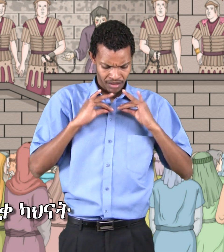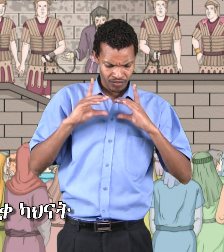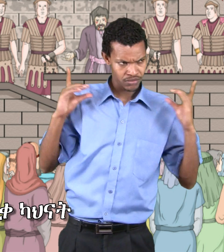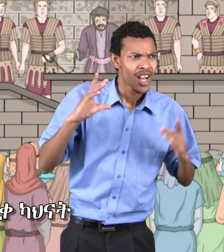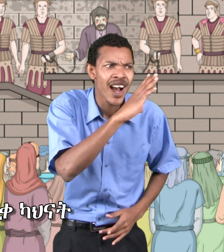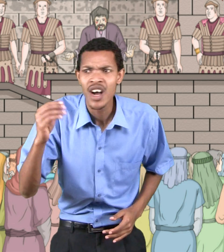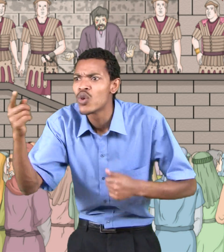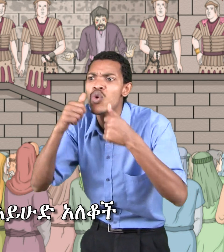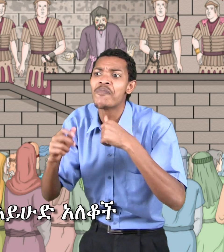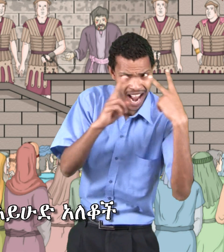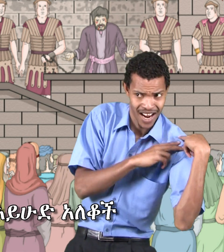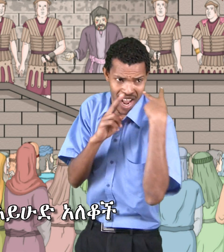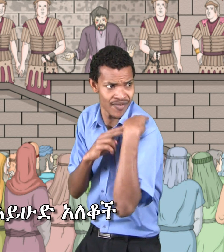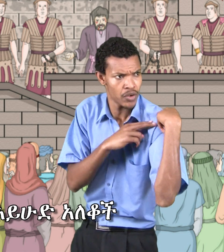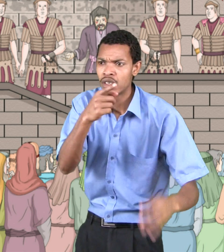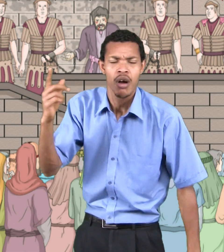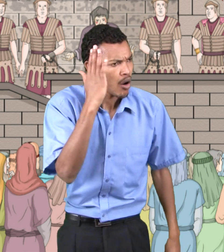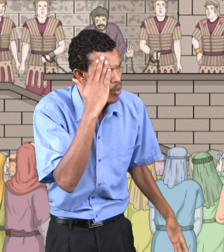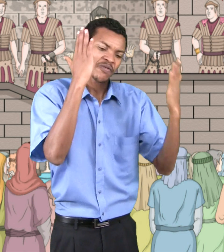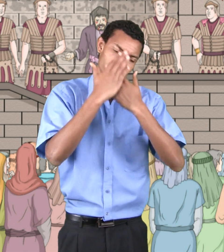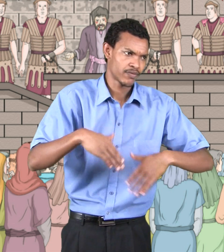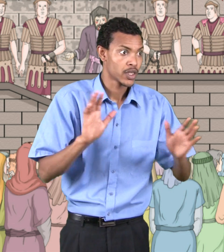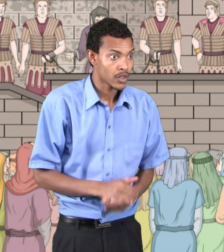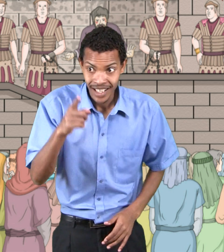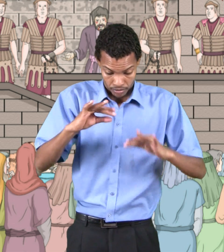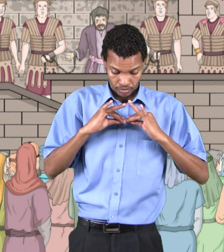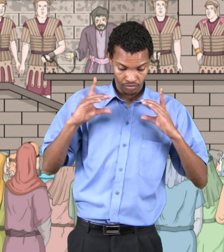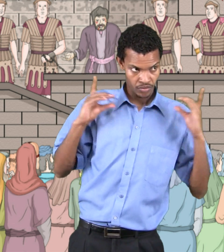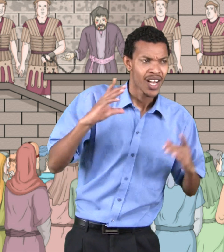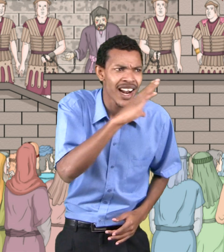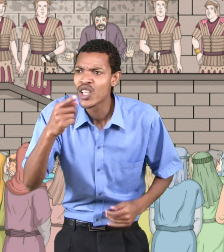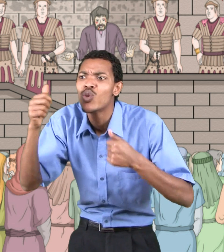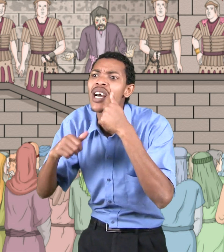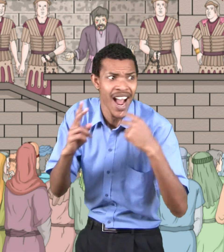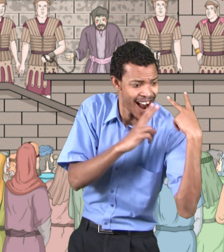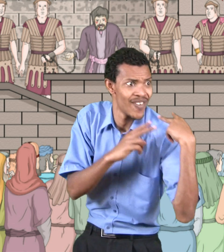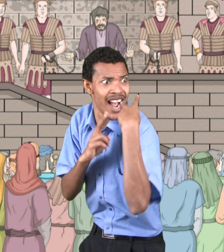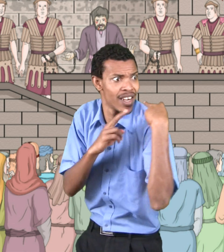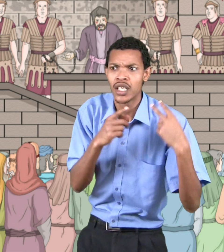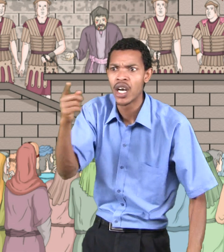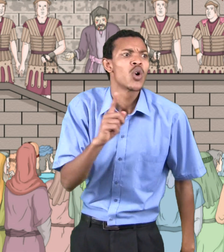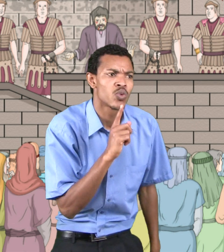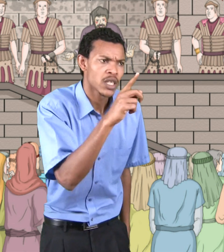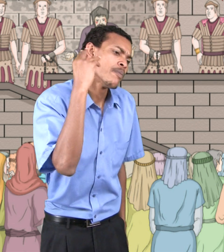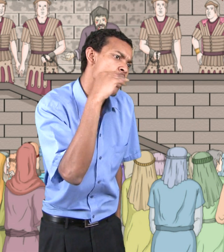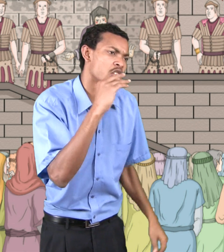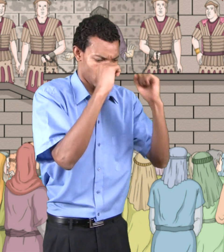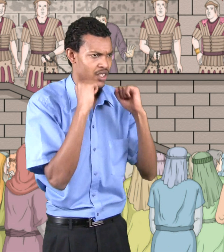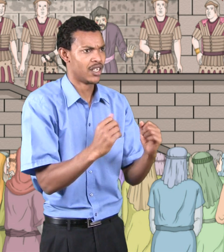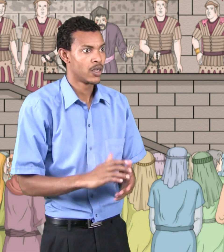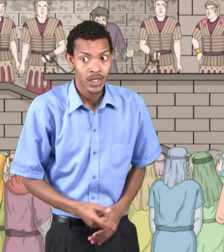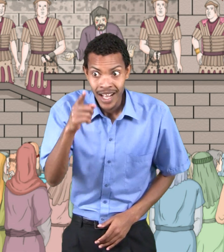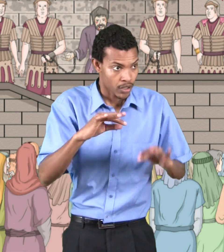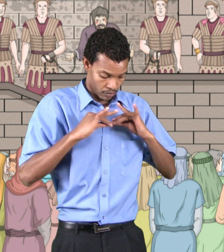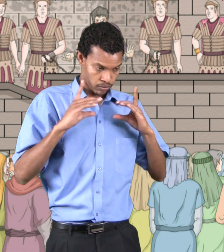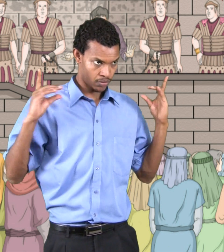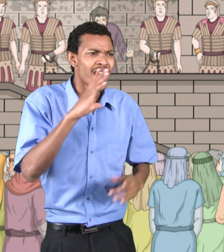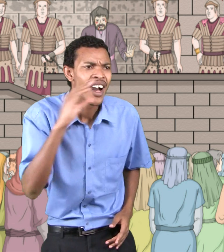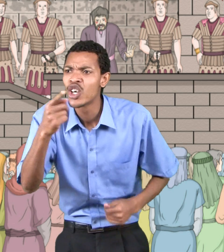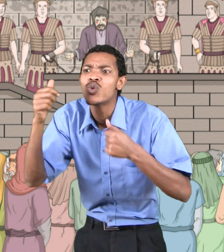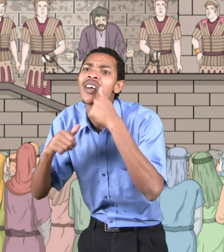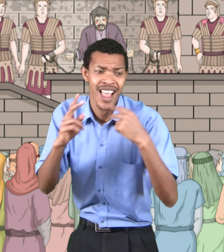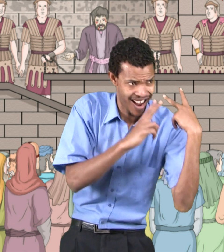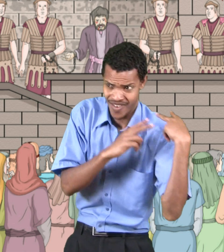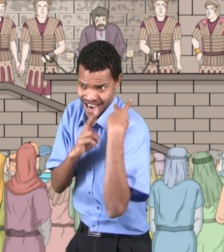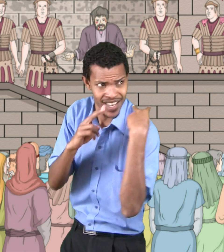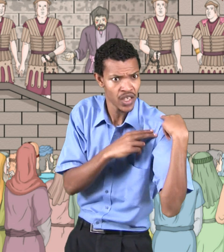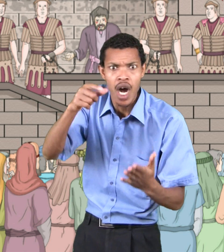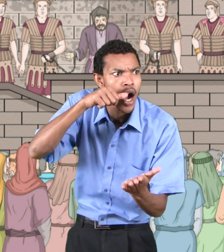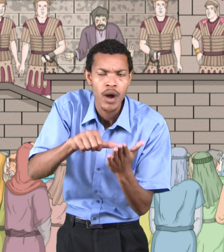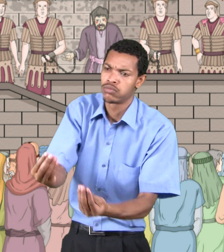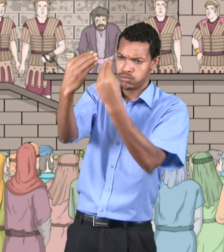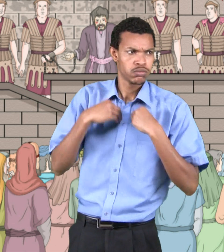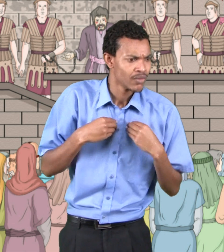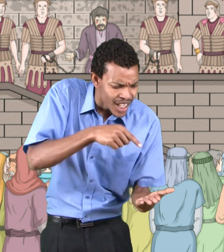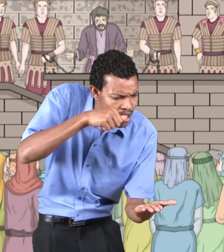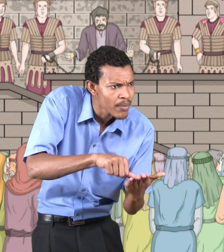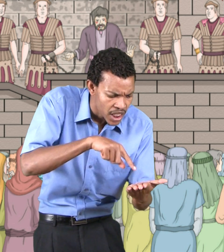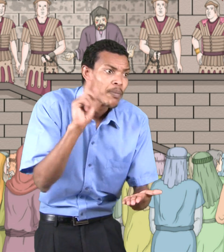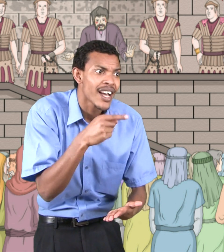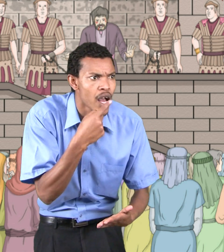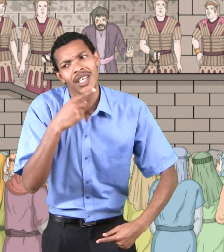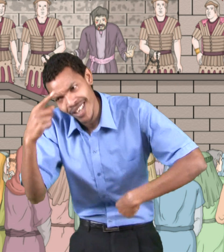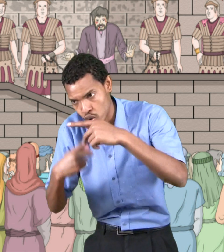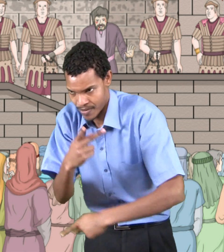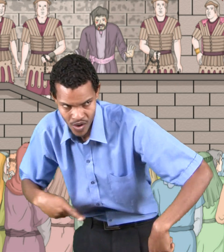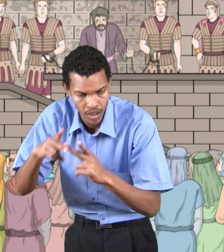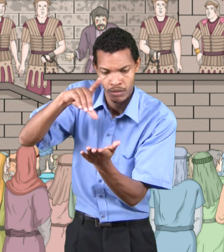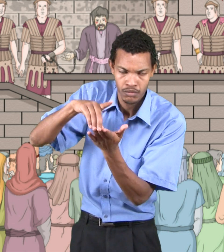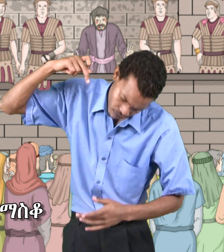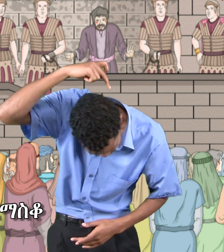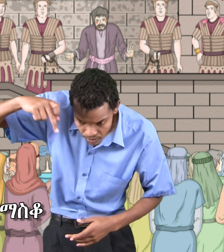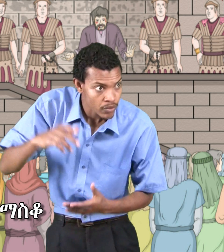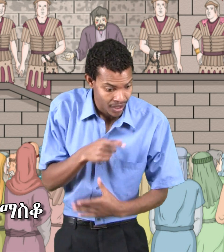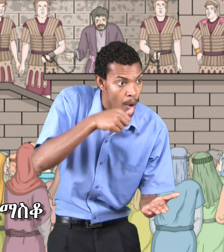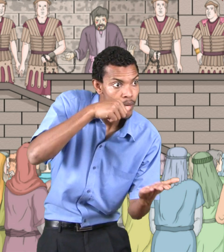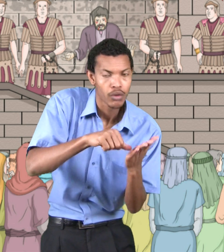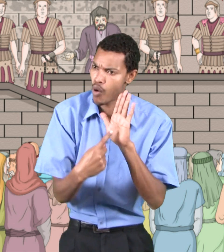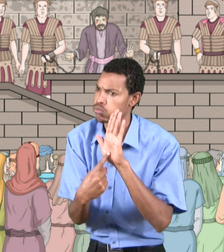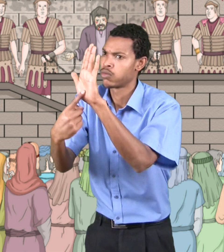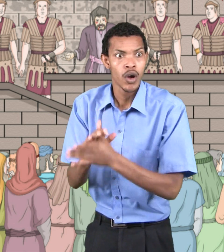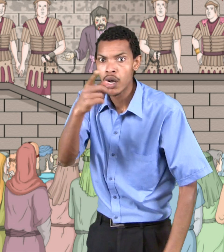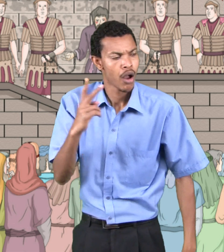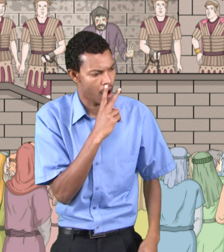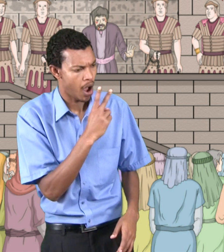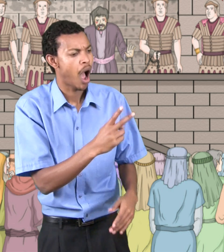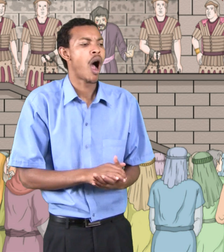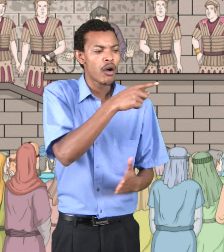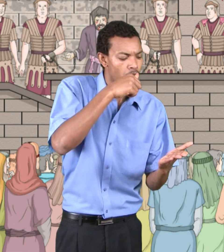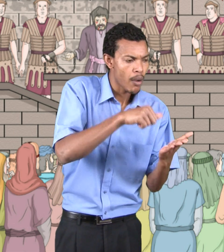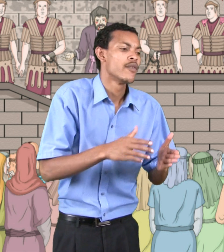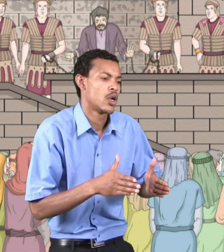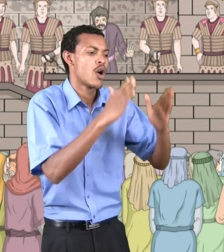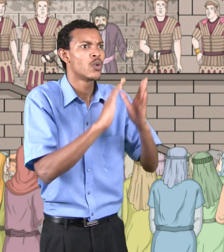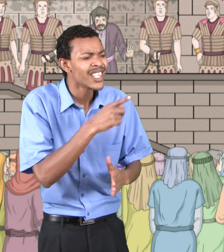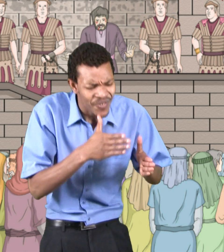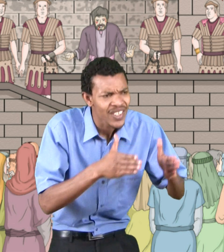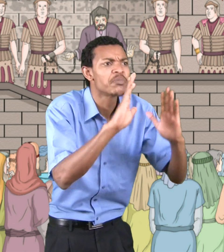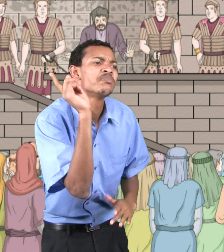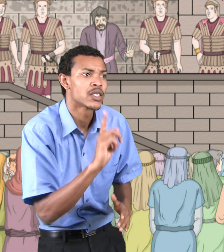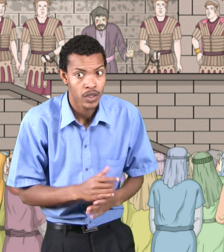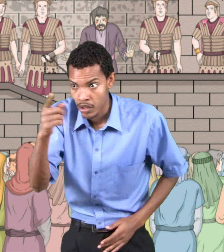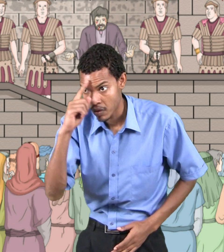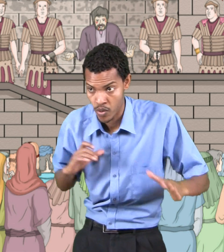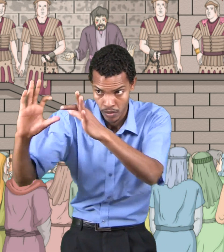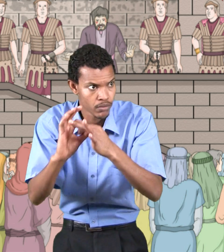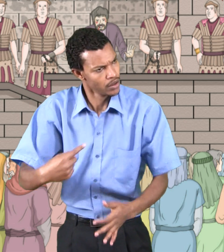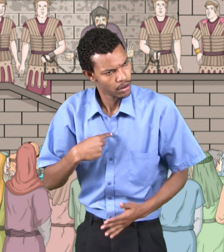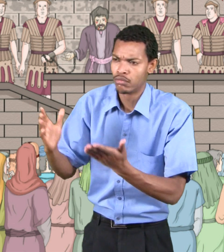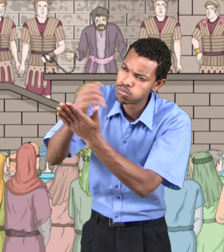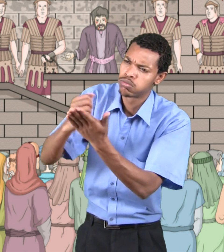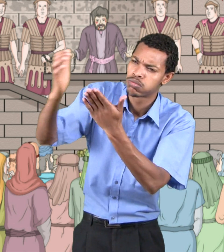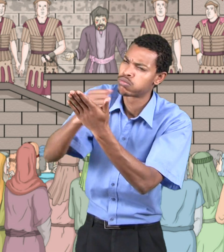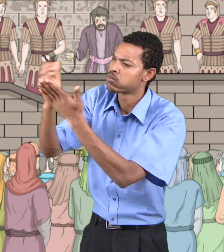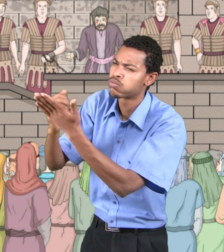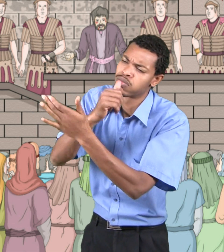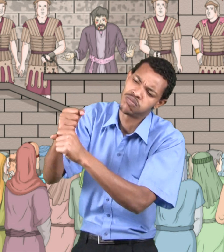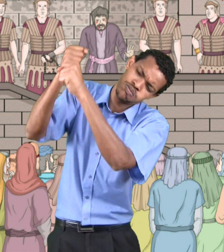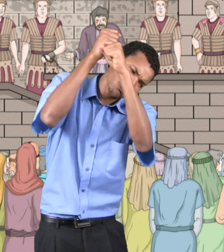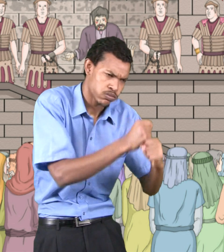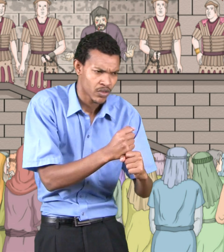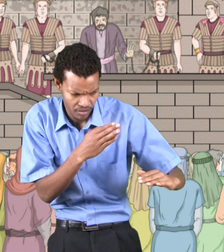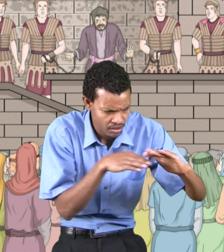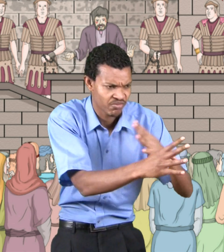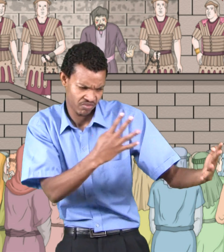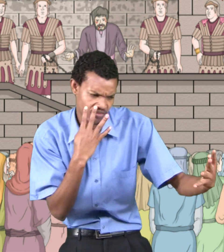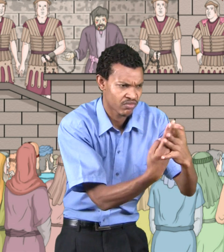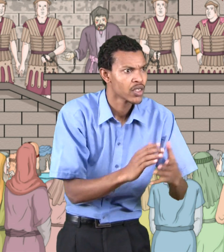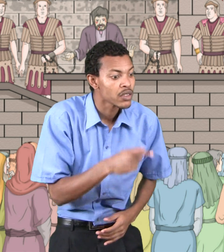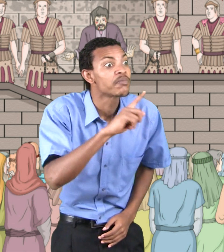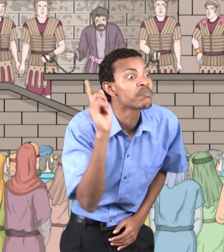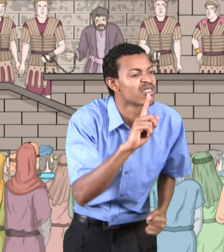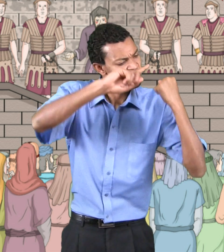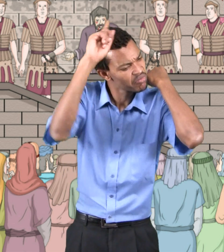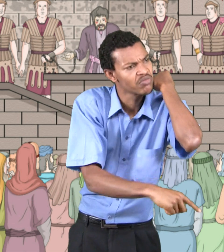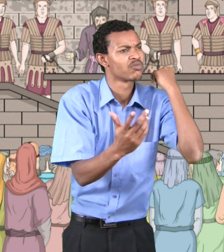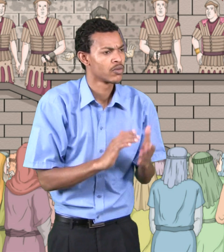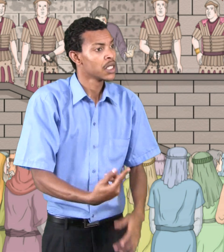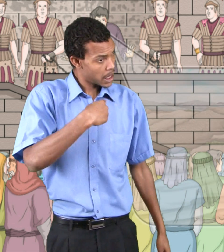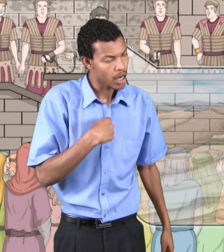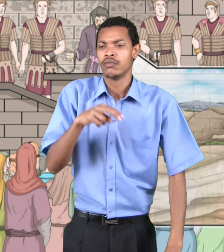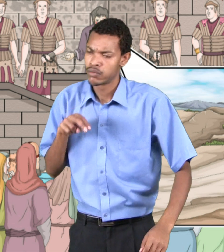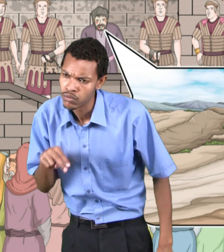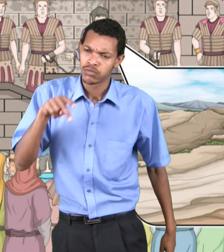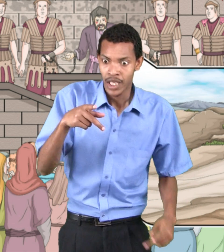I even obtained letters from them to their brothers in Damascus, and I was on my way to apprehend these people and bring them to Jerusalem to be punished.